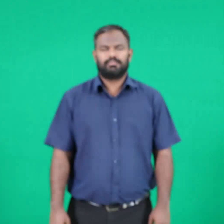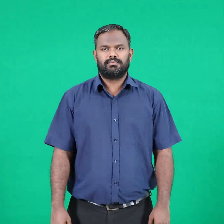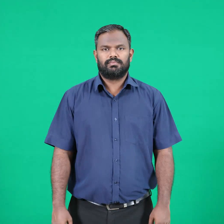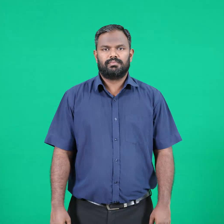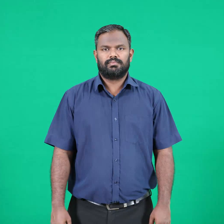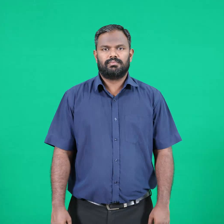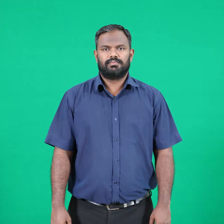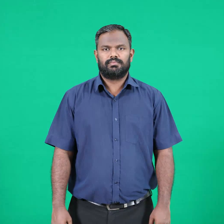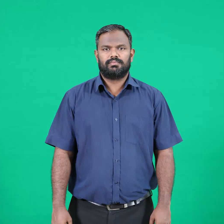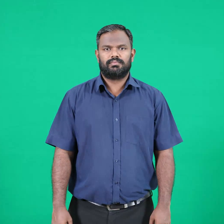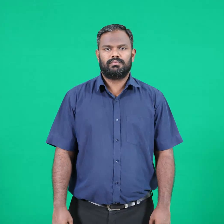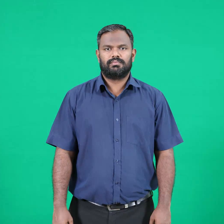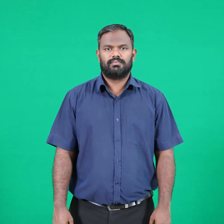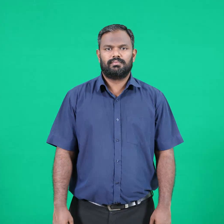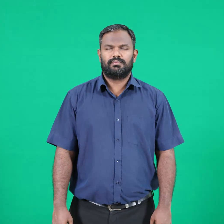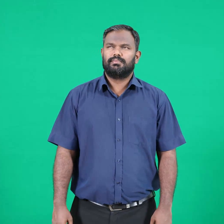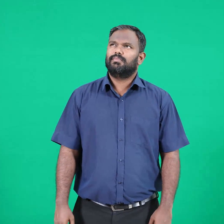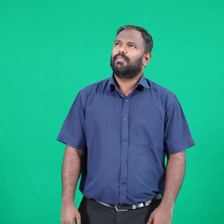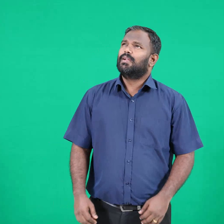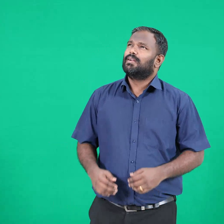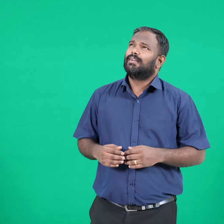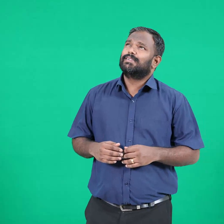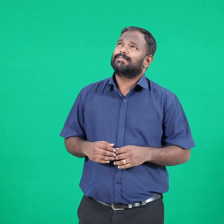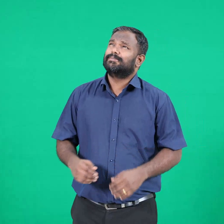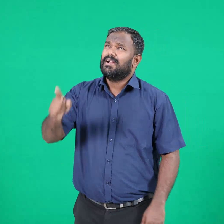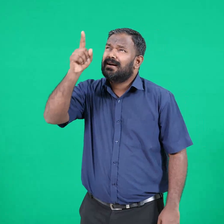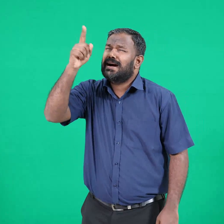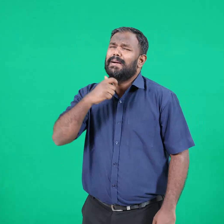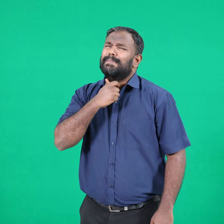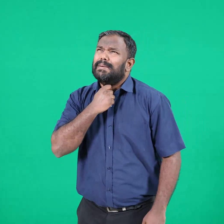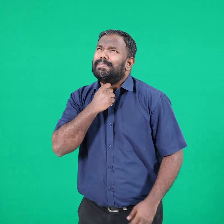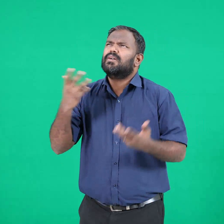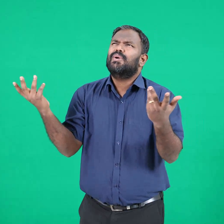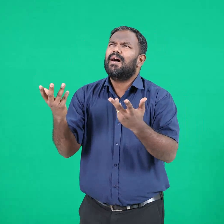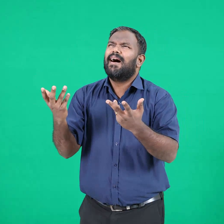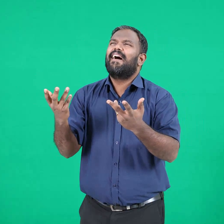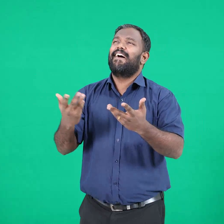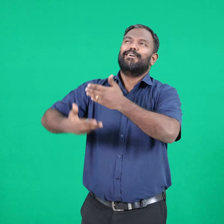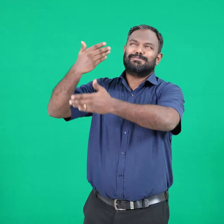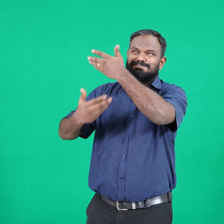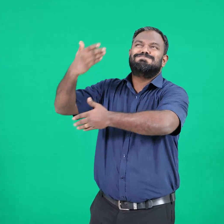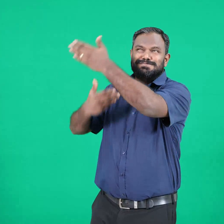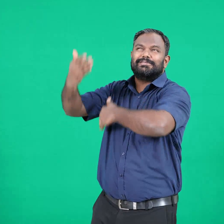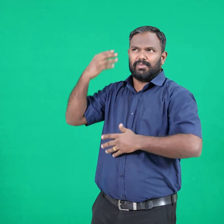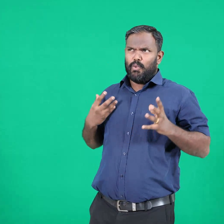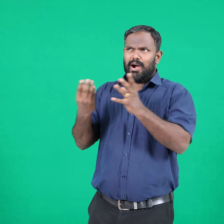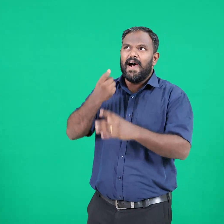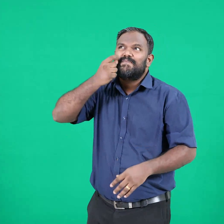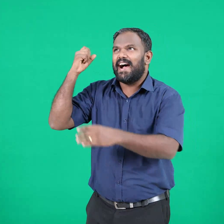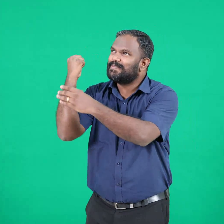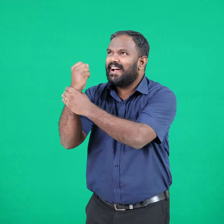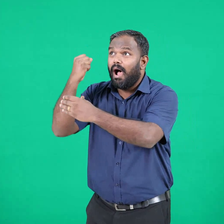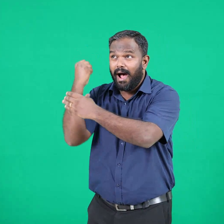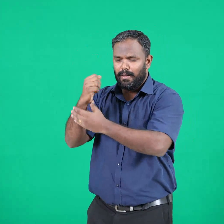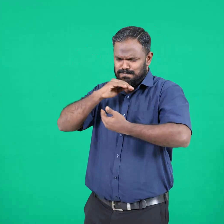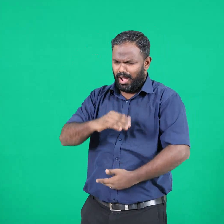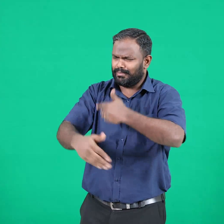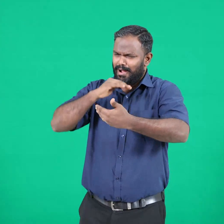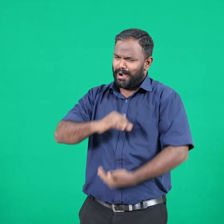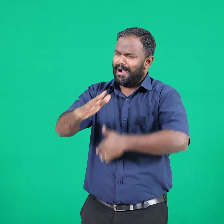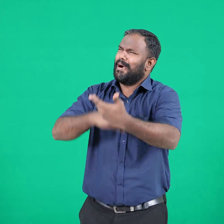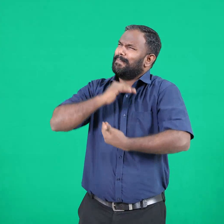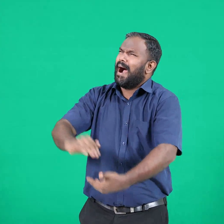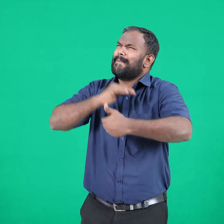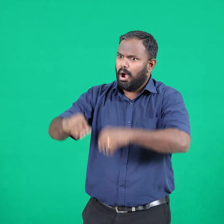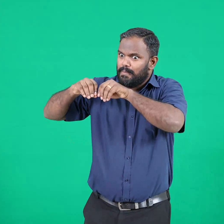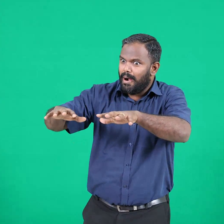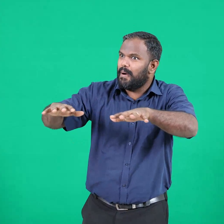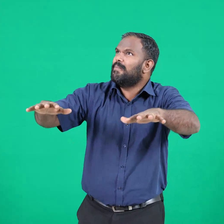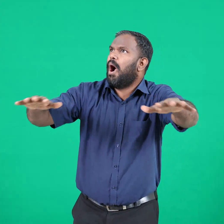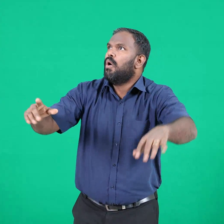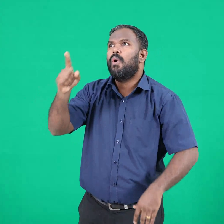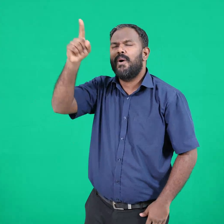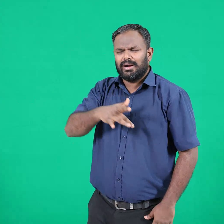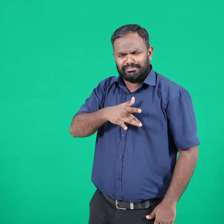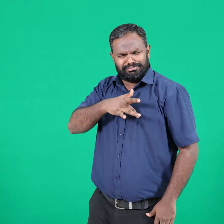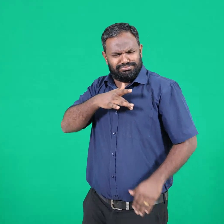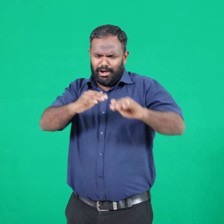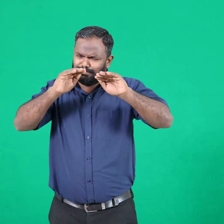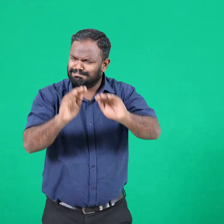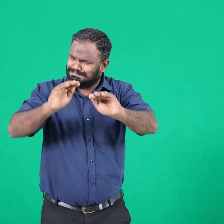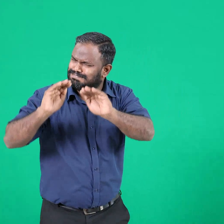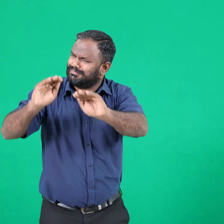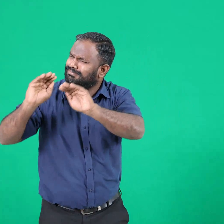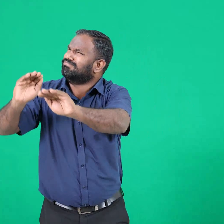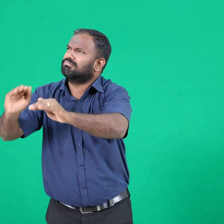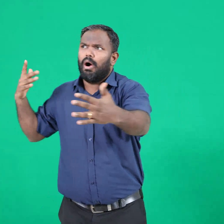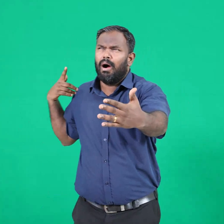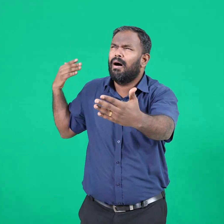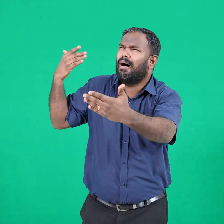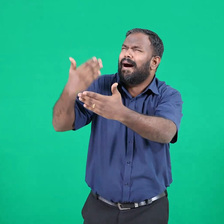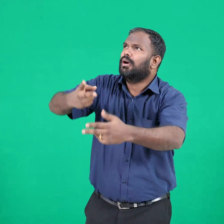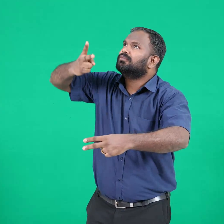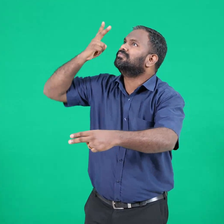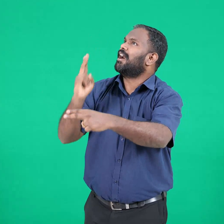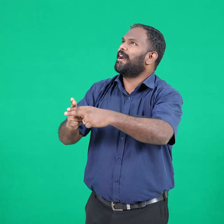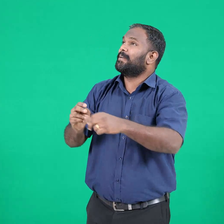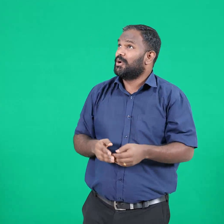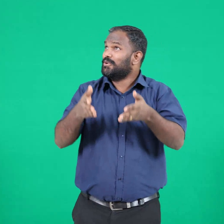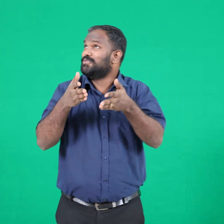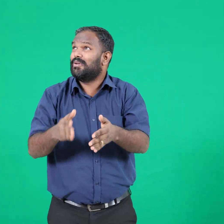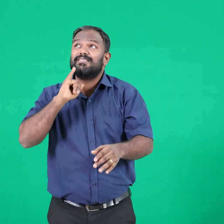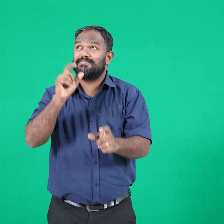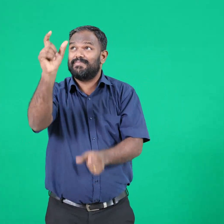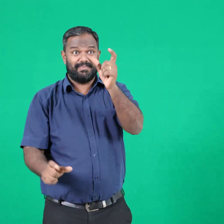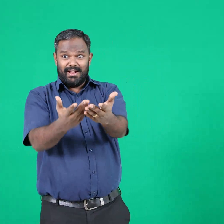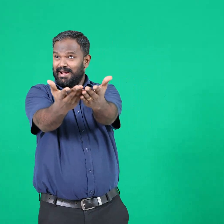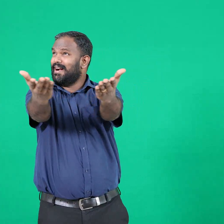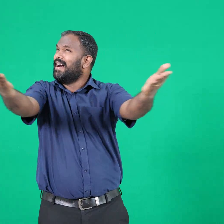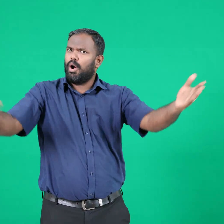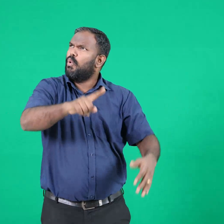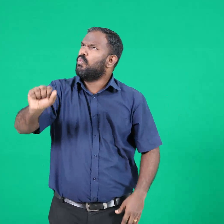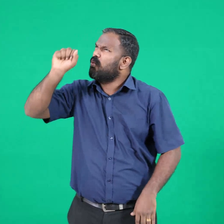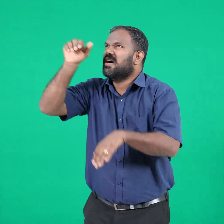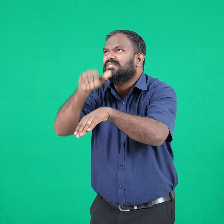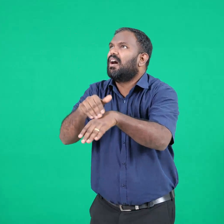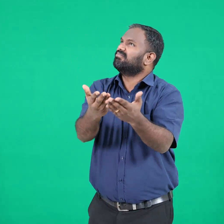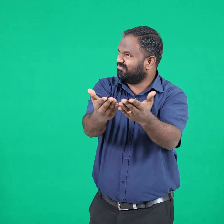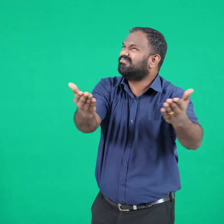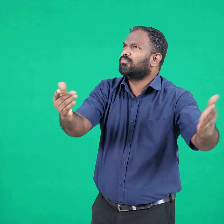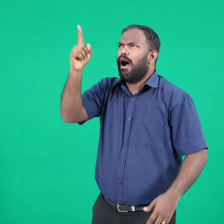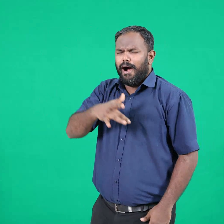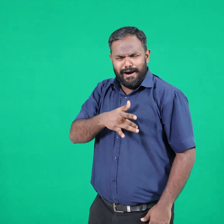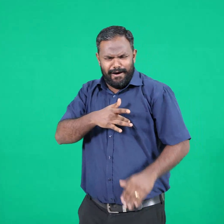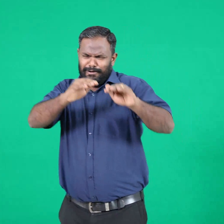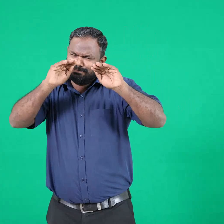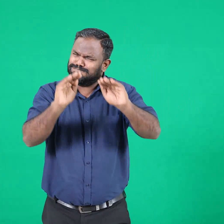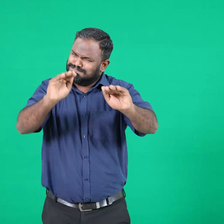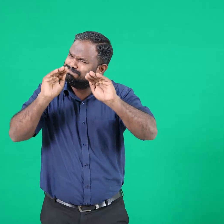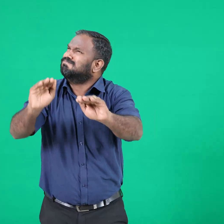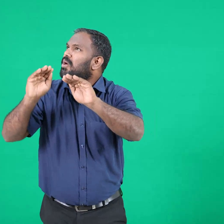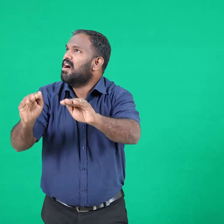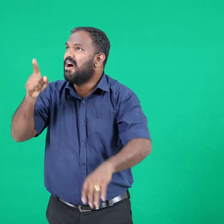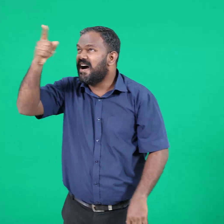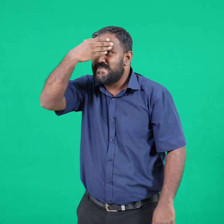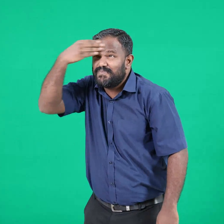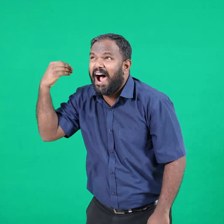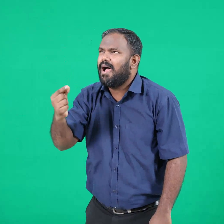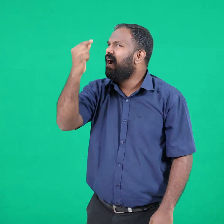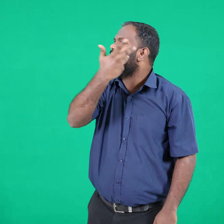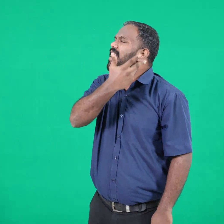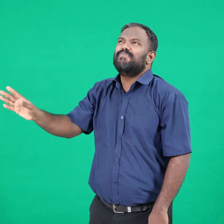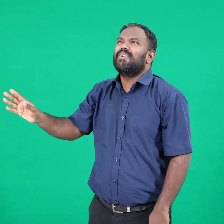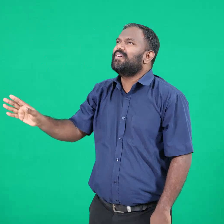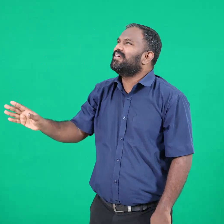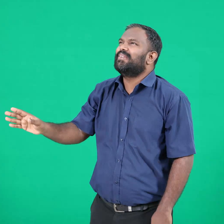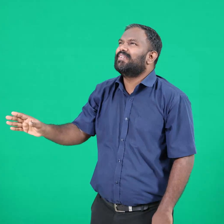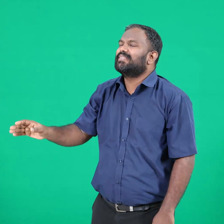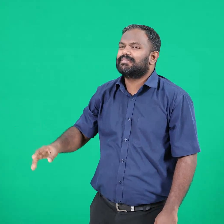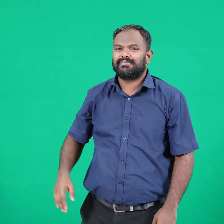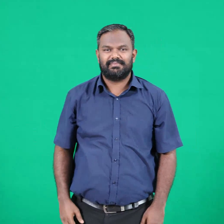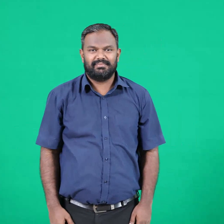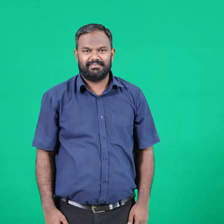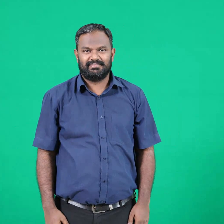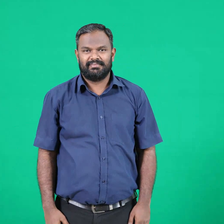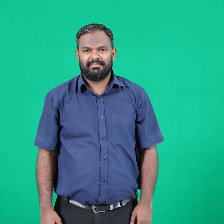He has helped His servant Israel, remembering to be merciful, as He promised to our fathers, to Abraham and his descendants forever."